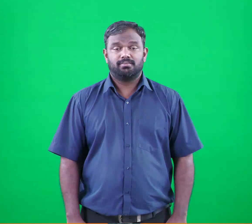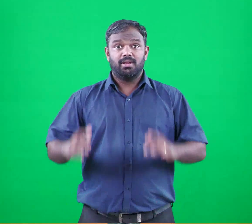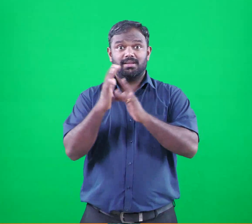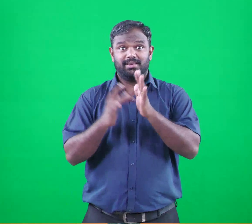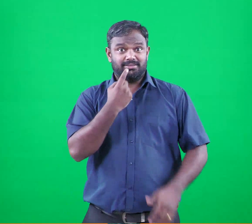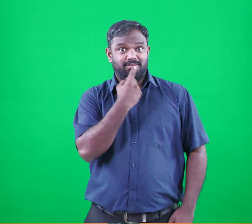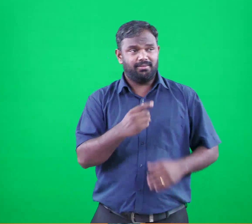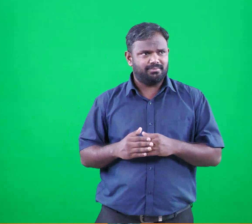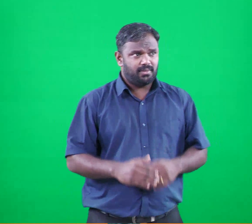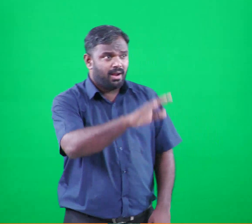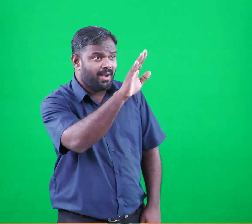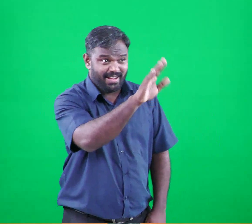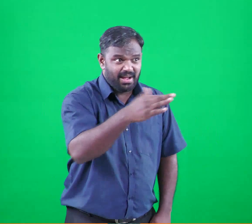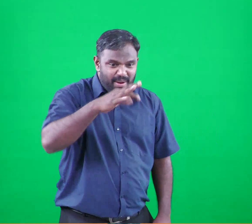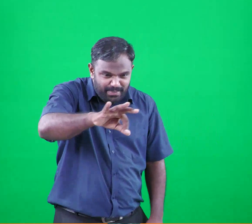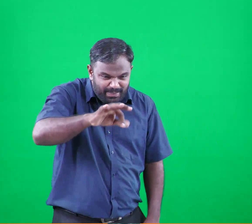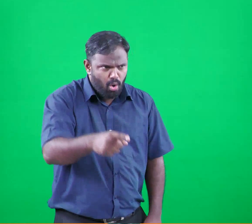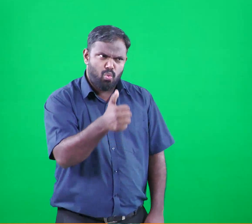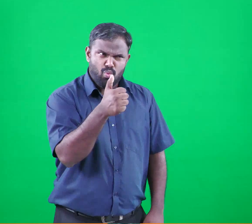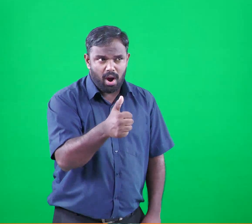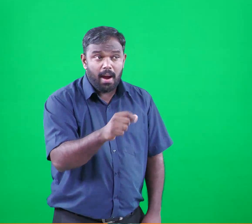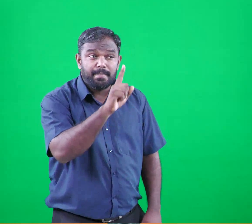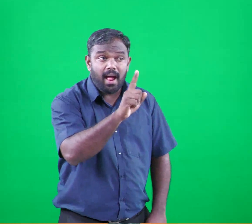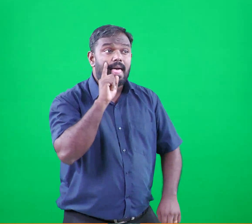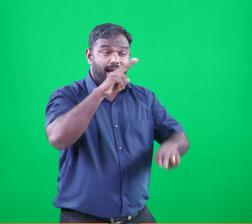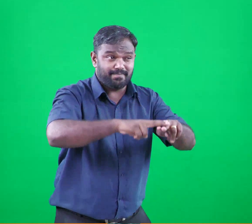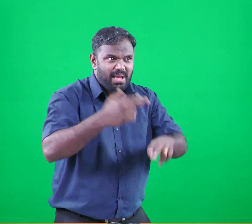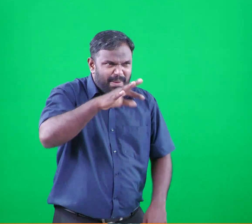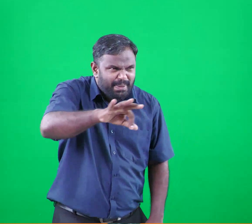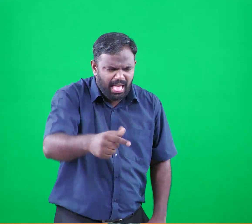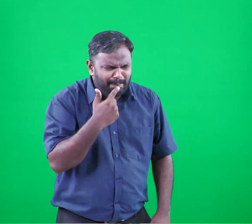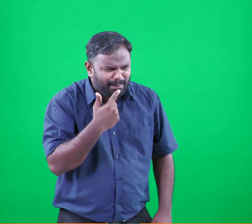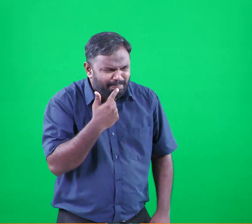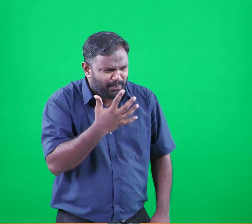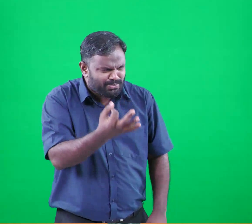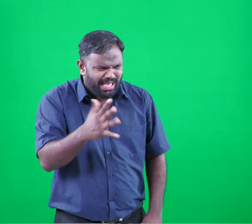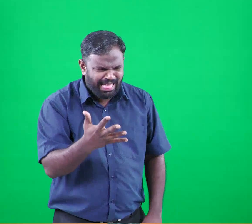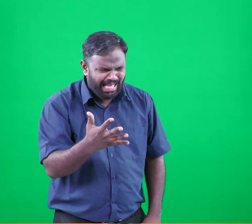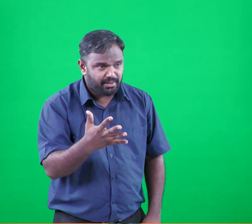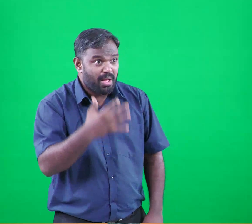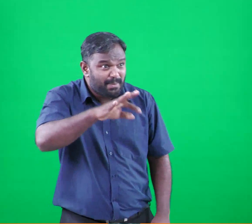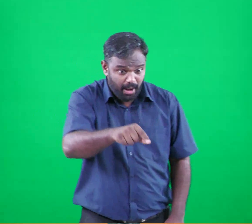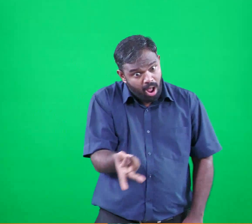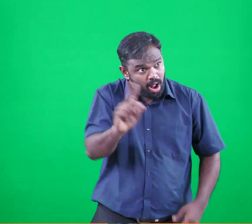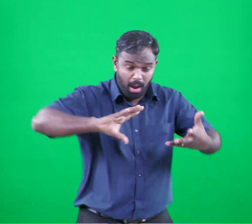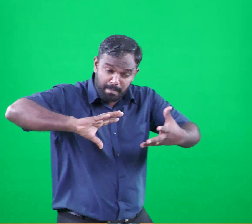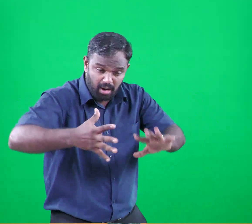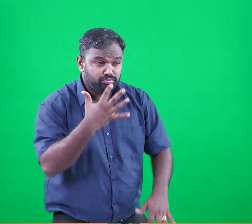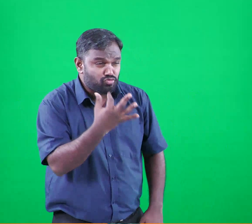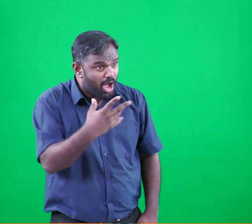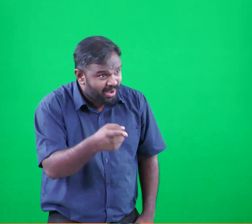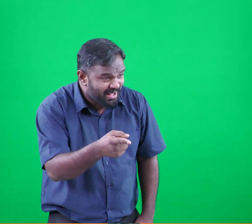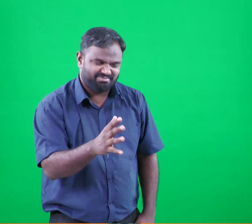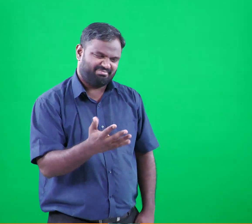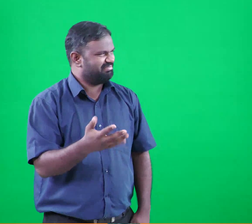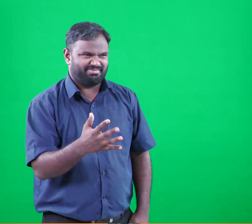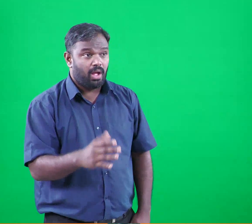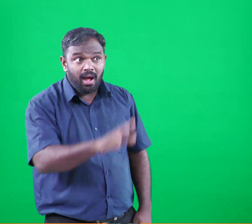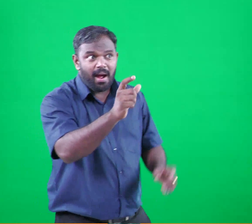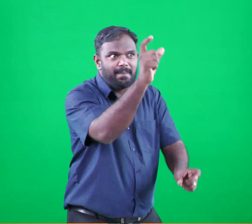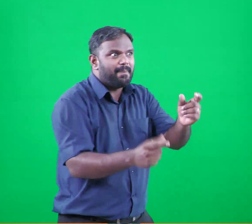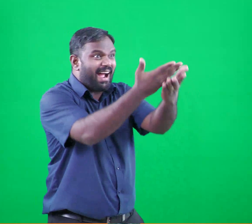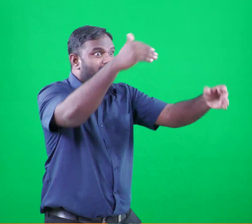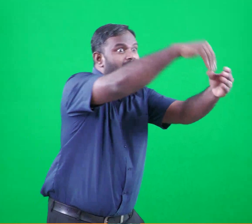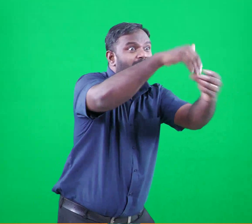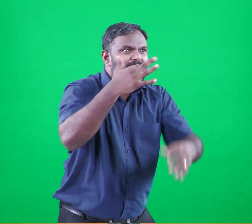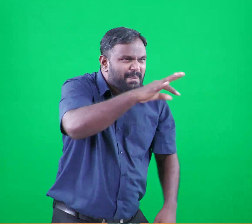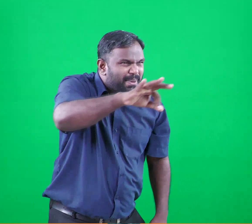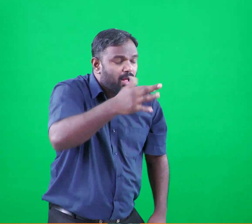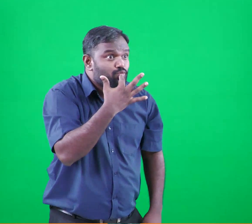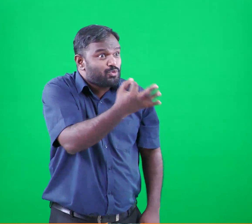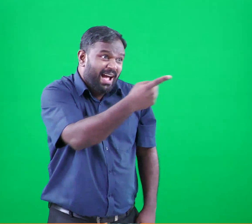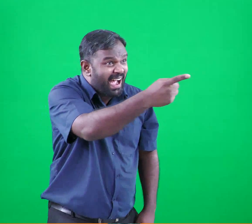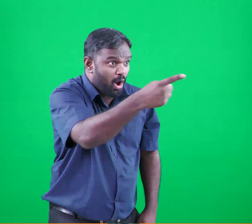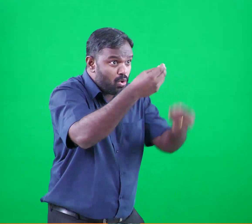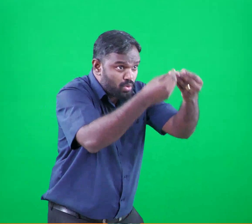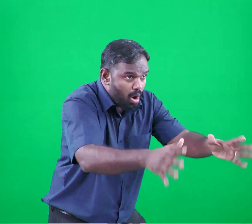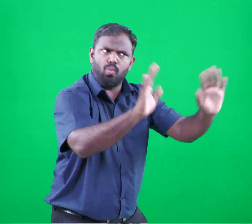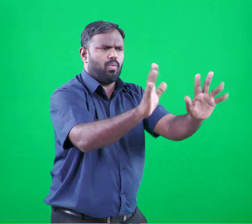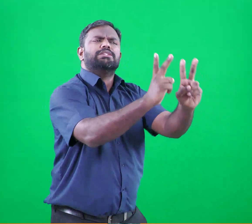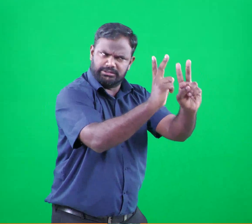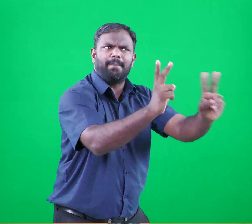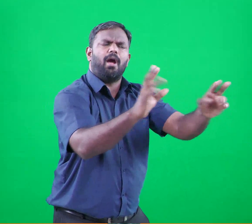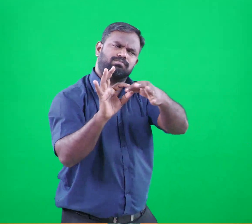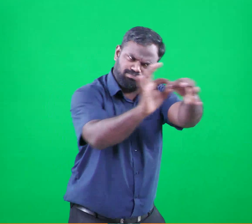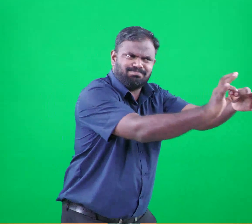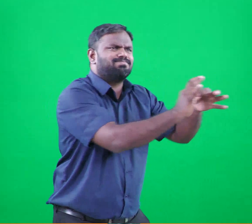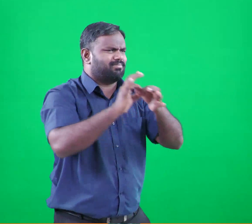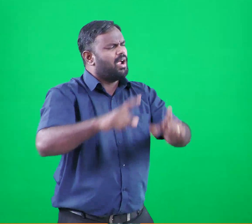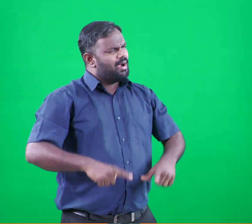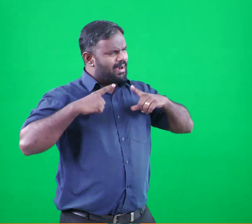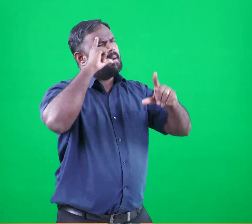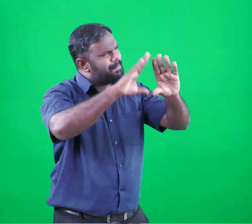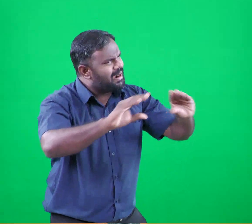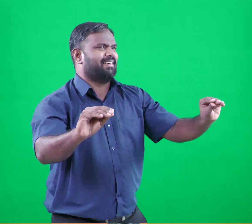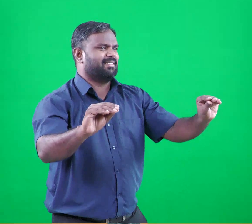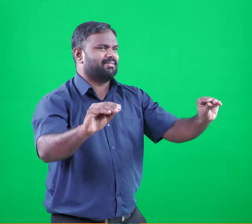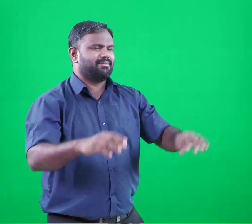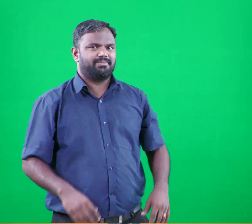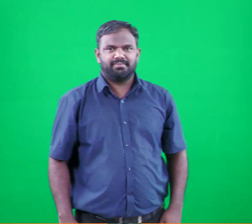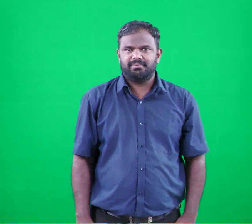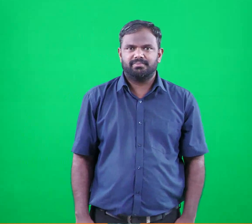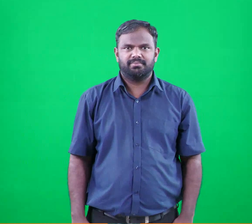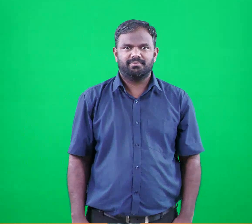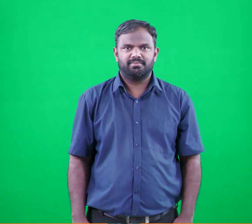Salt is good, but if the salt loses its saltiness, with what will you season it? Have salt among yourselves, and be at peace with one another."